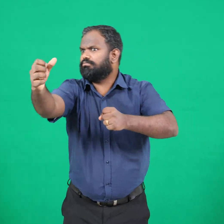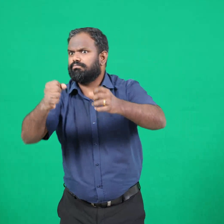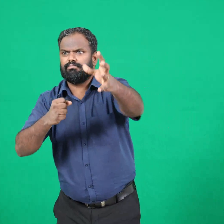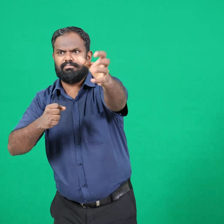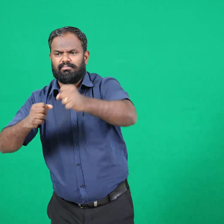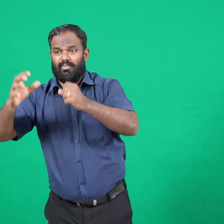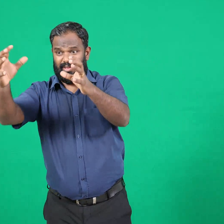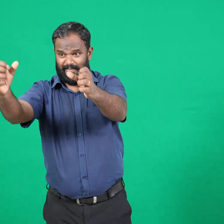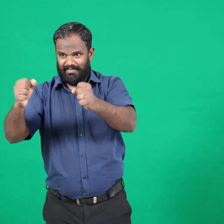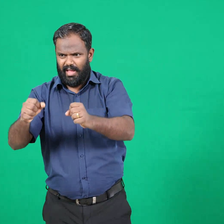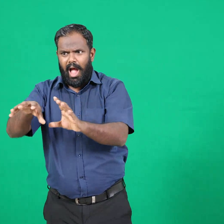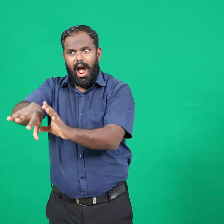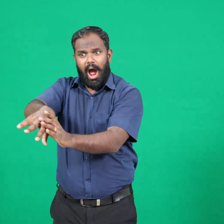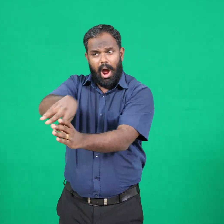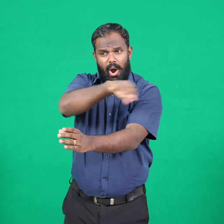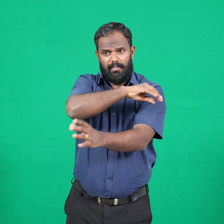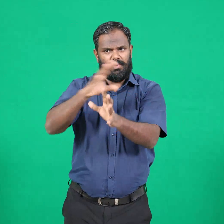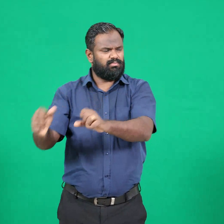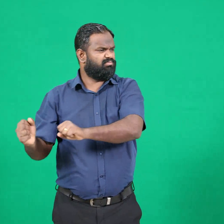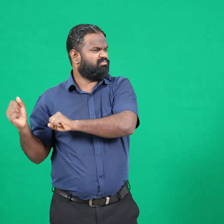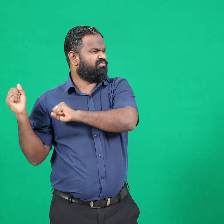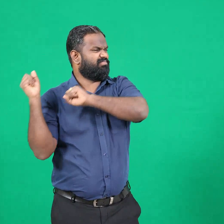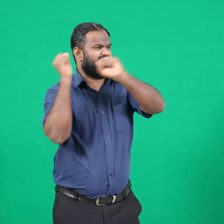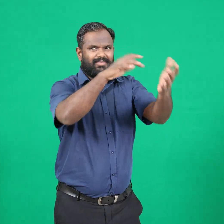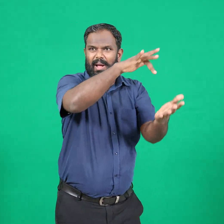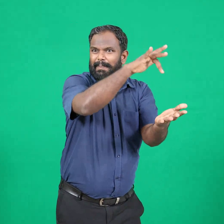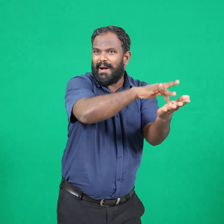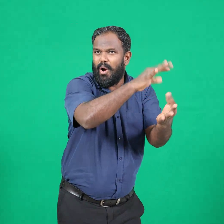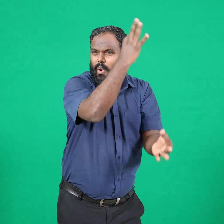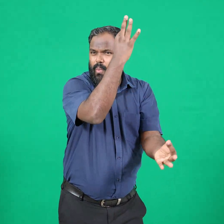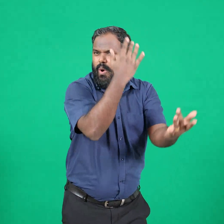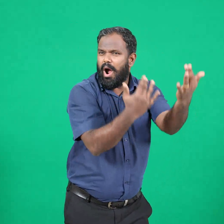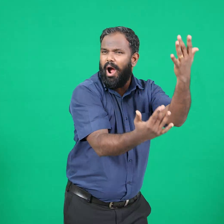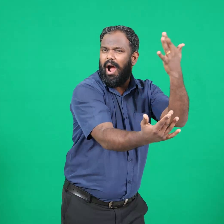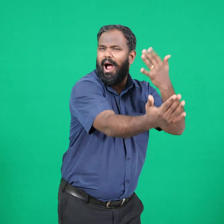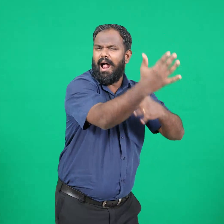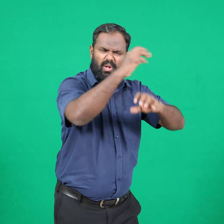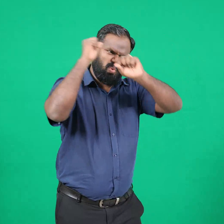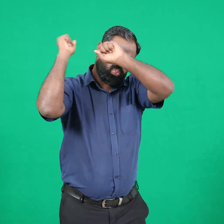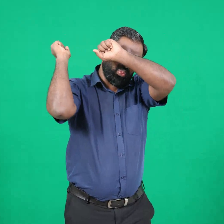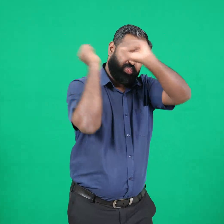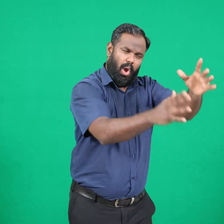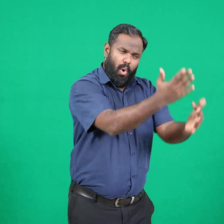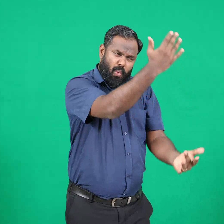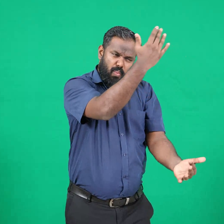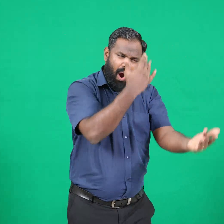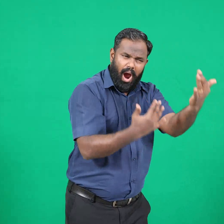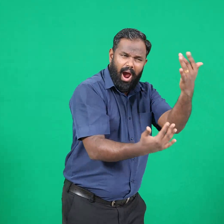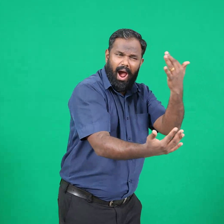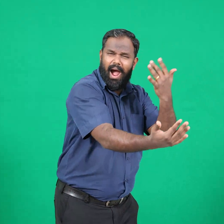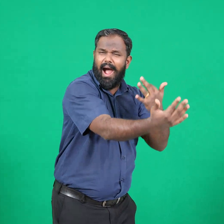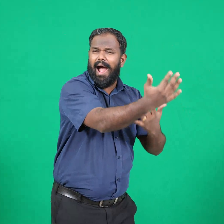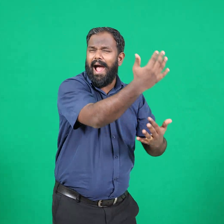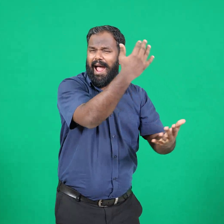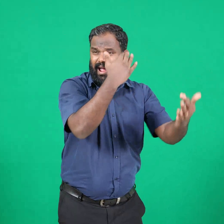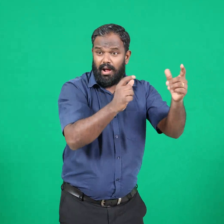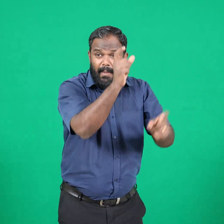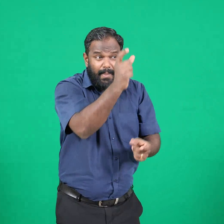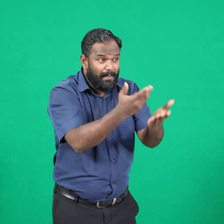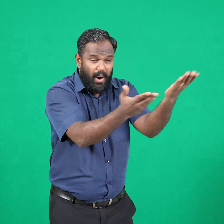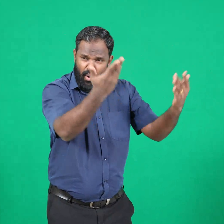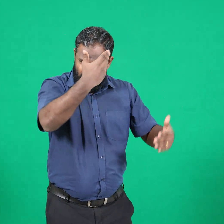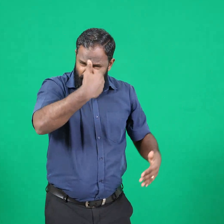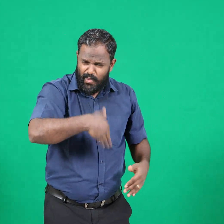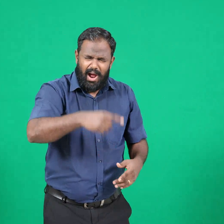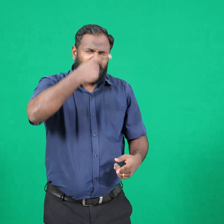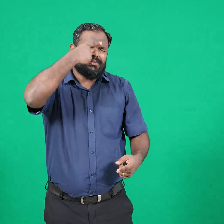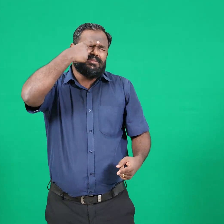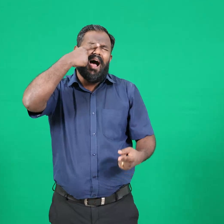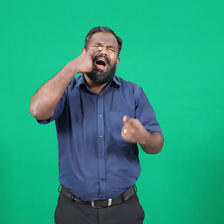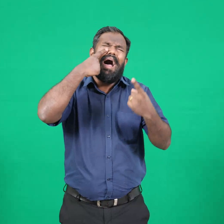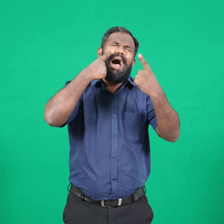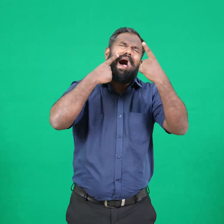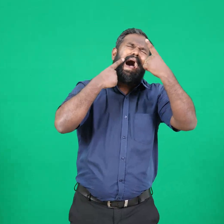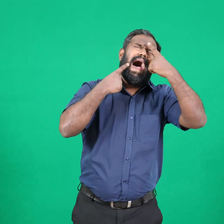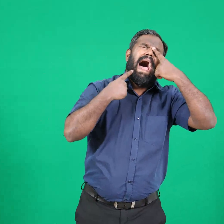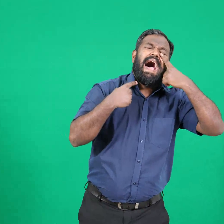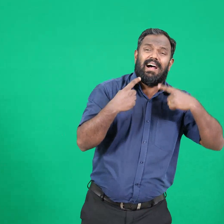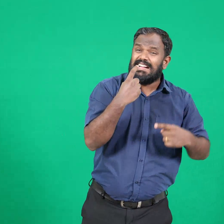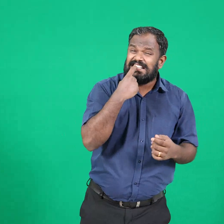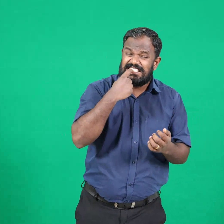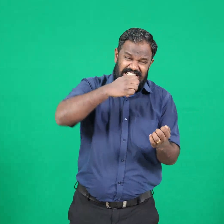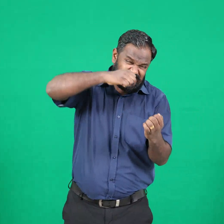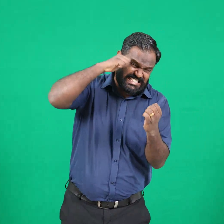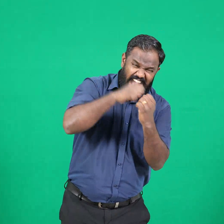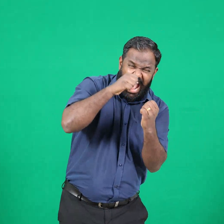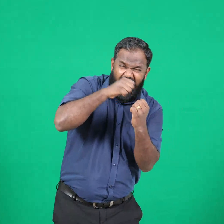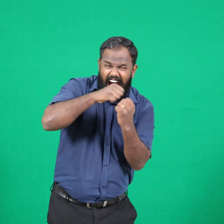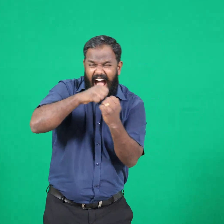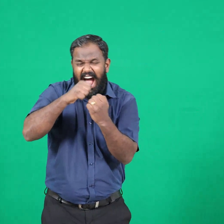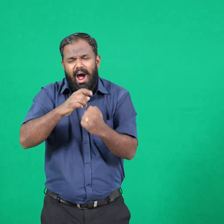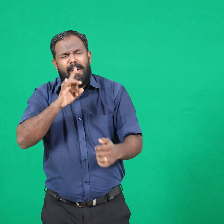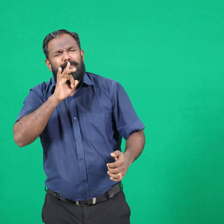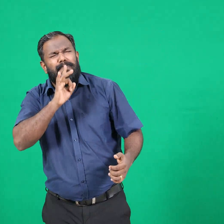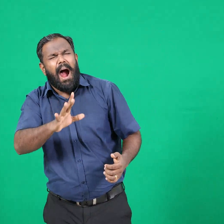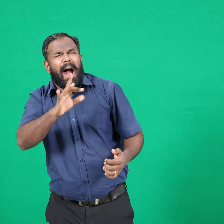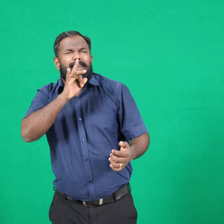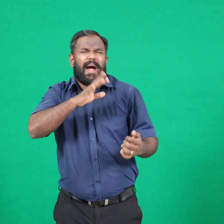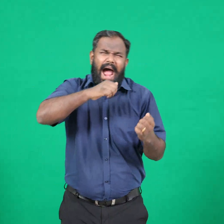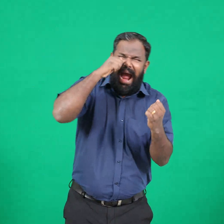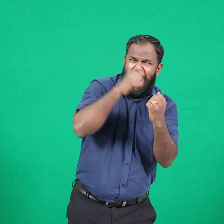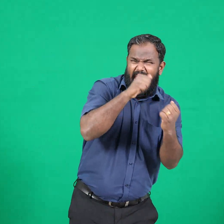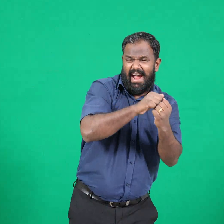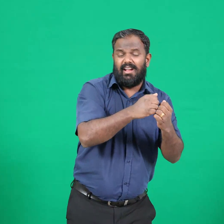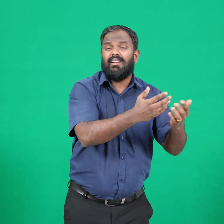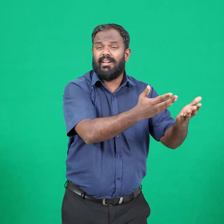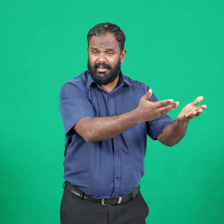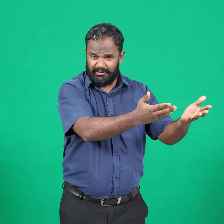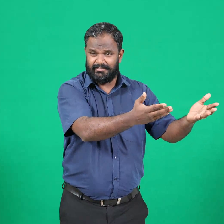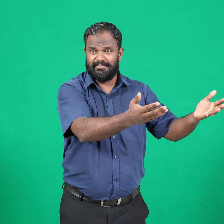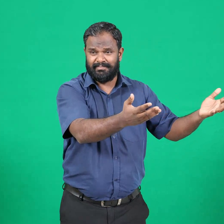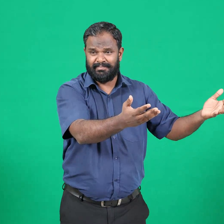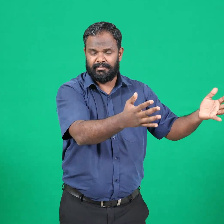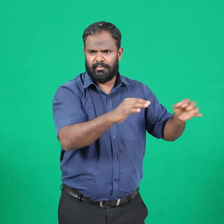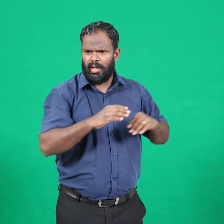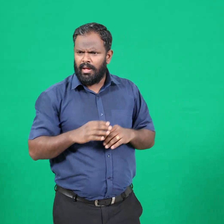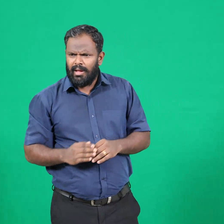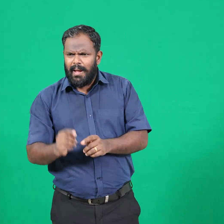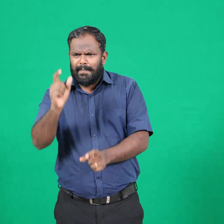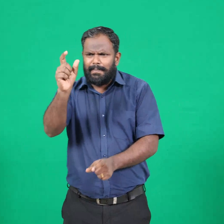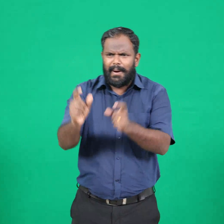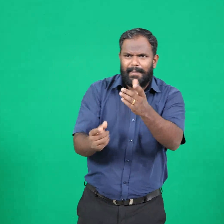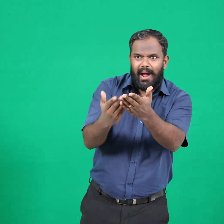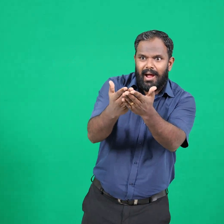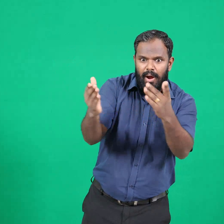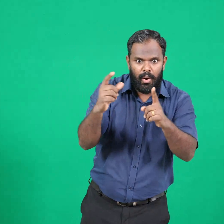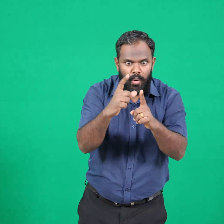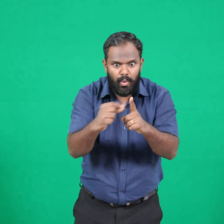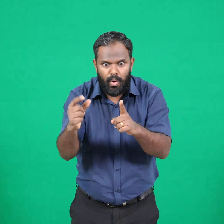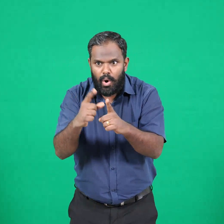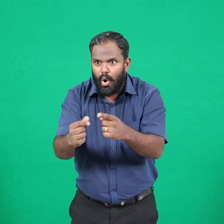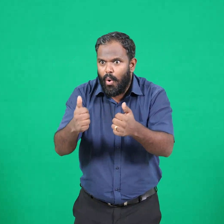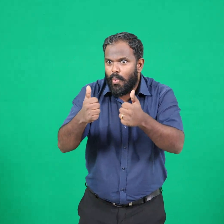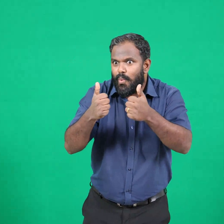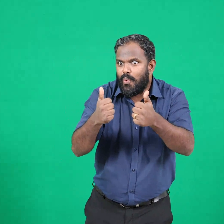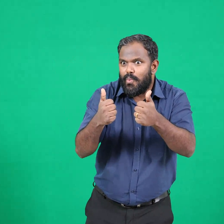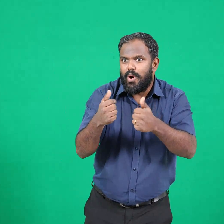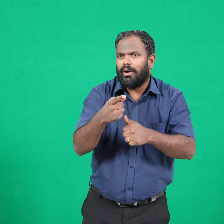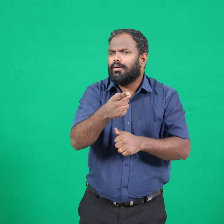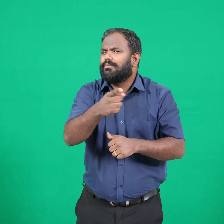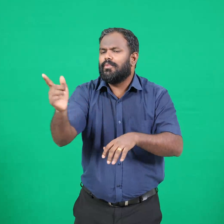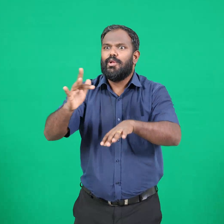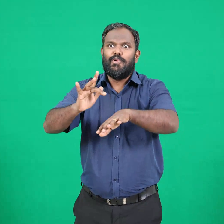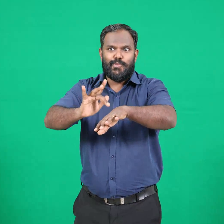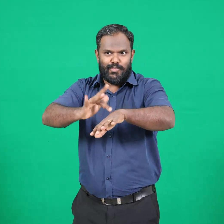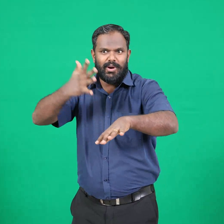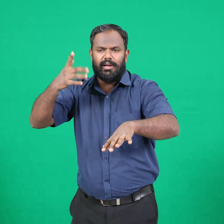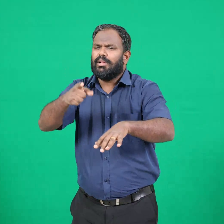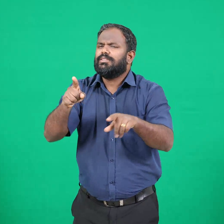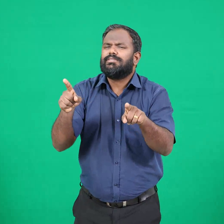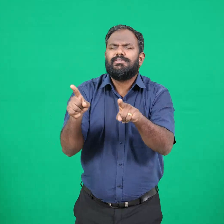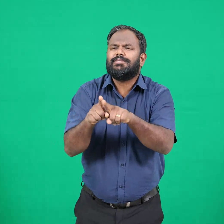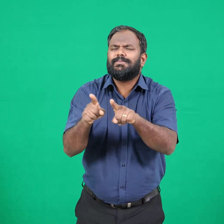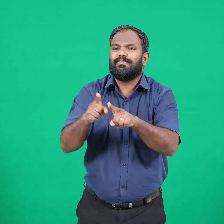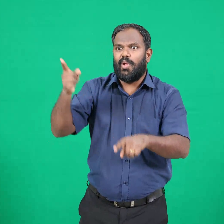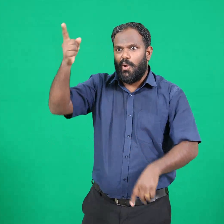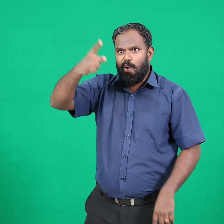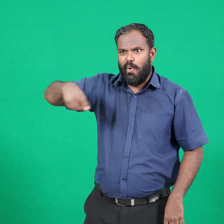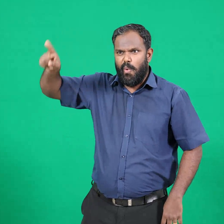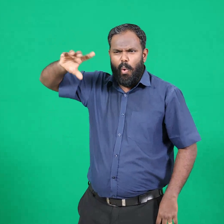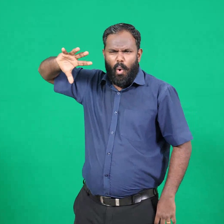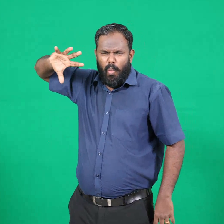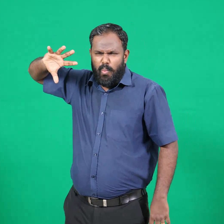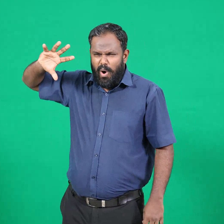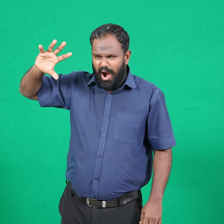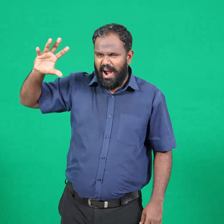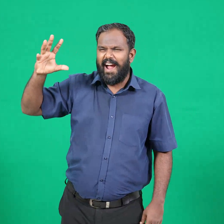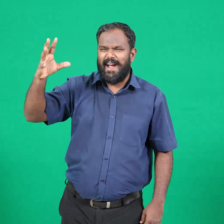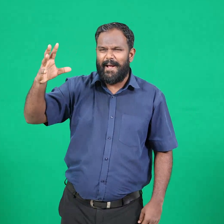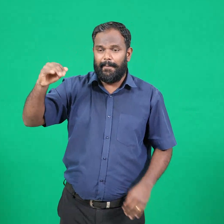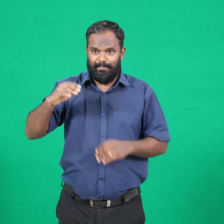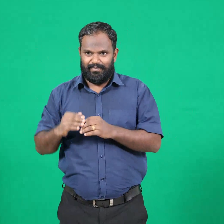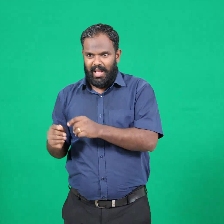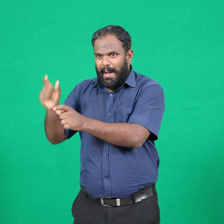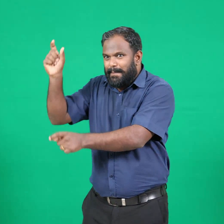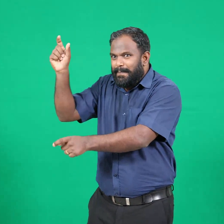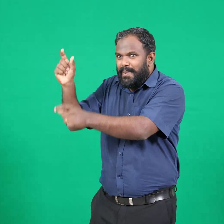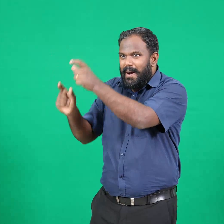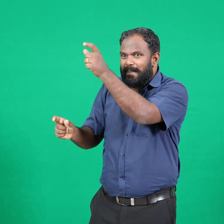And they will throw them into the fiery furnace, where there will be weeping and gnashing of teeth.